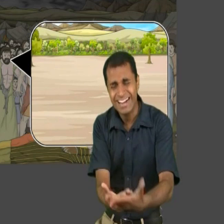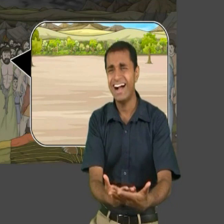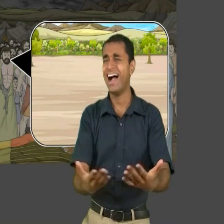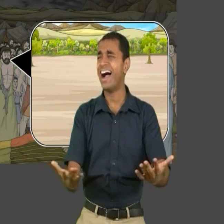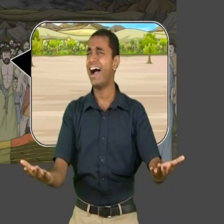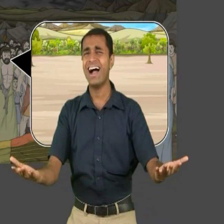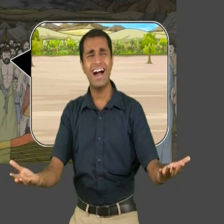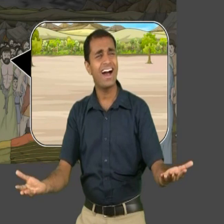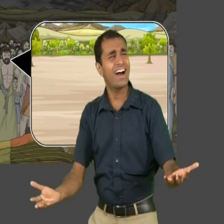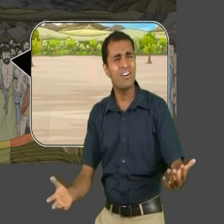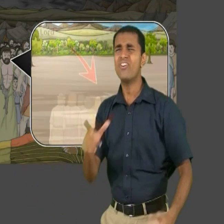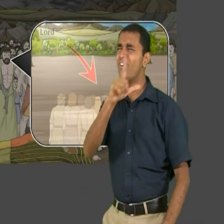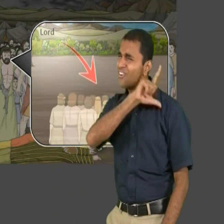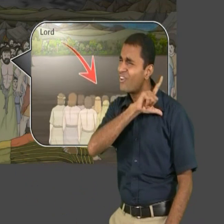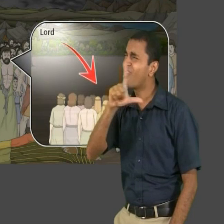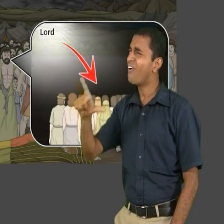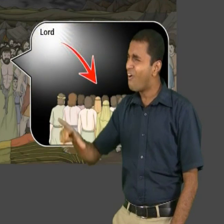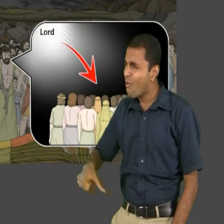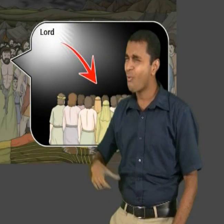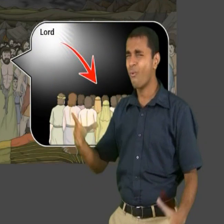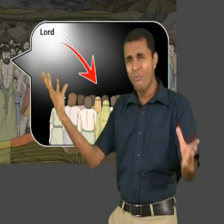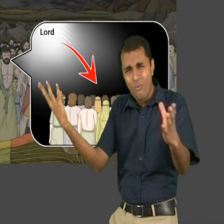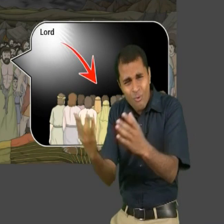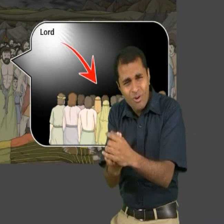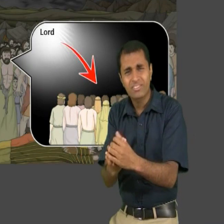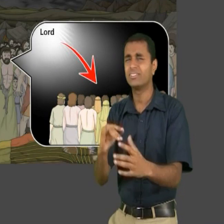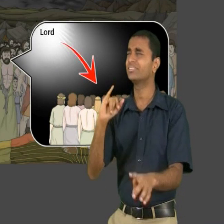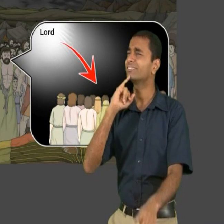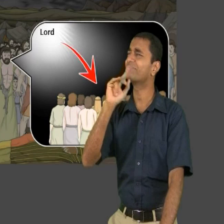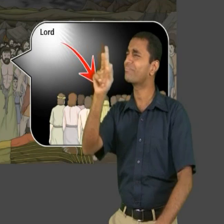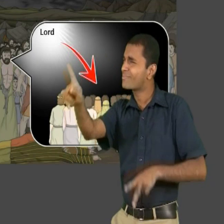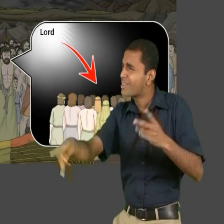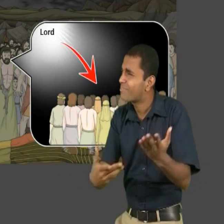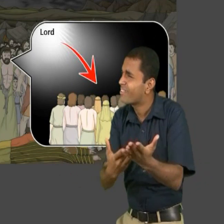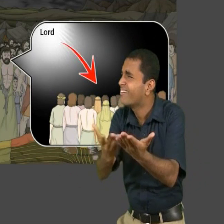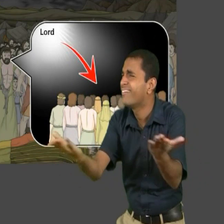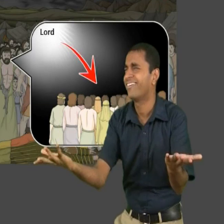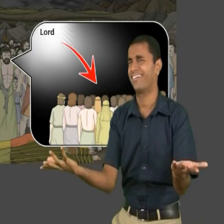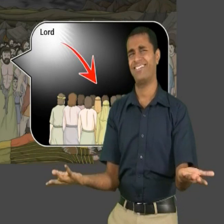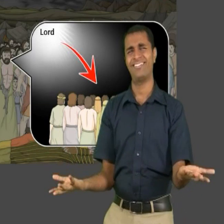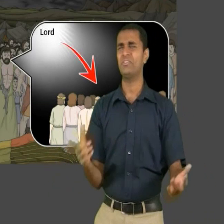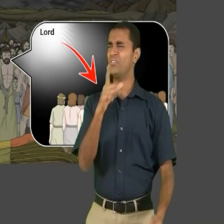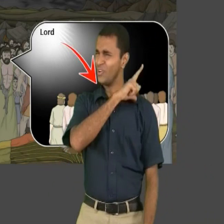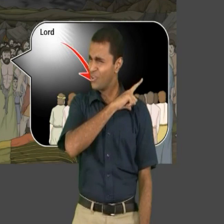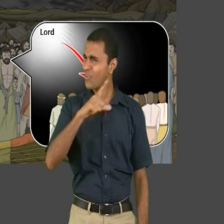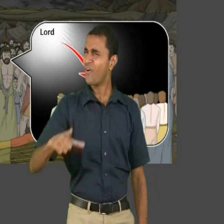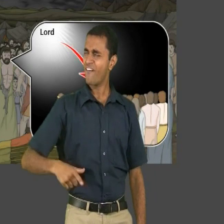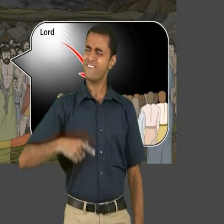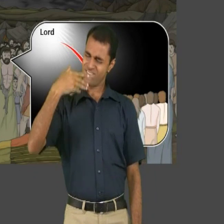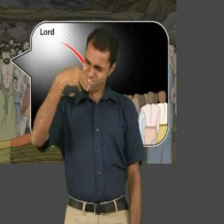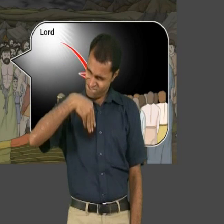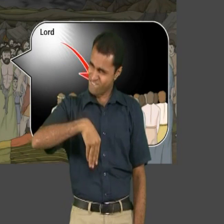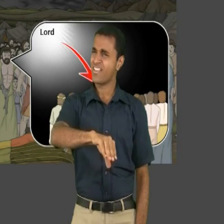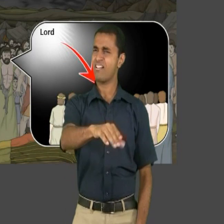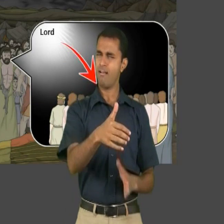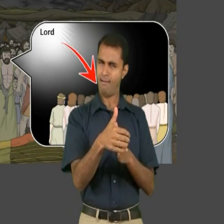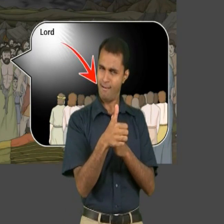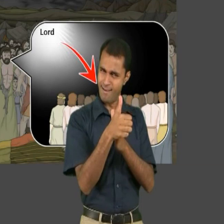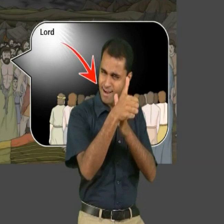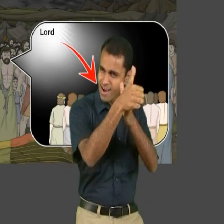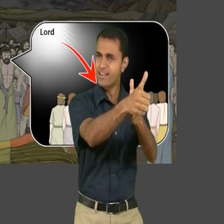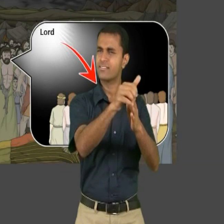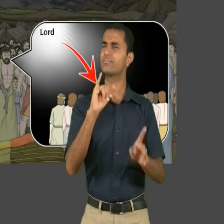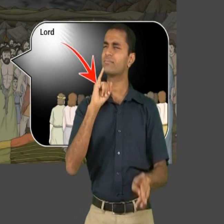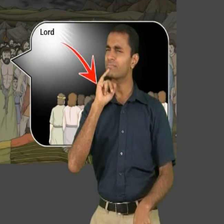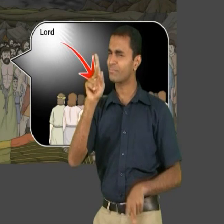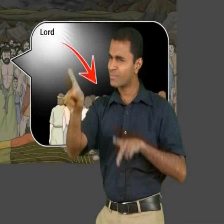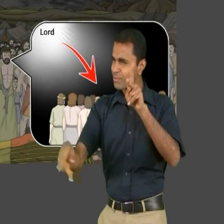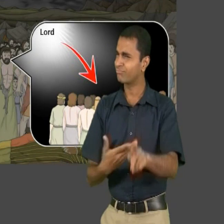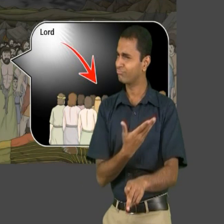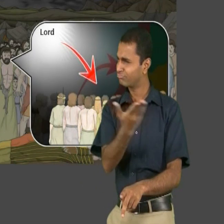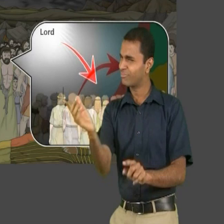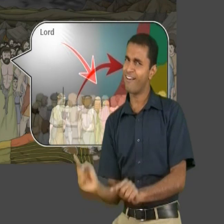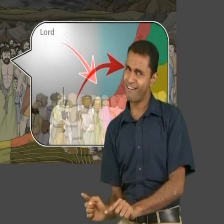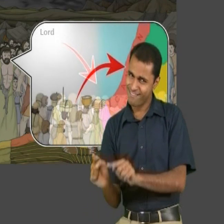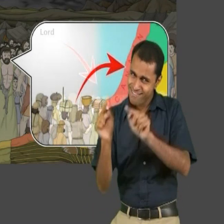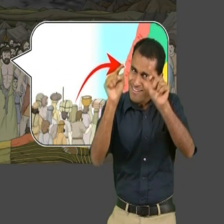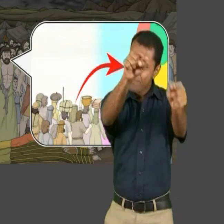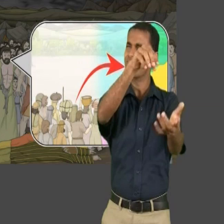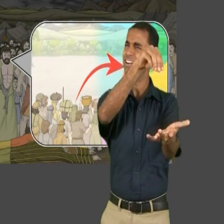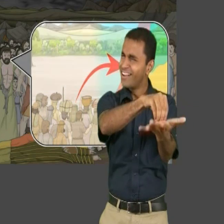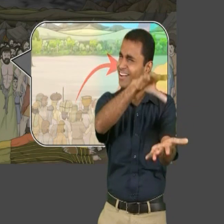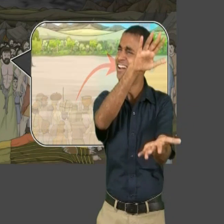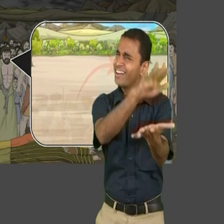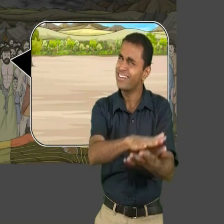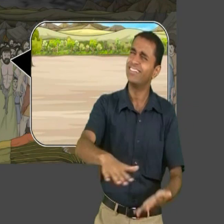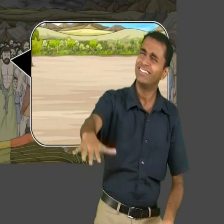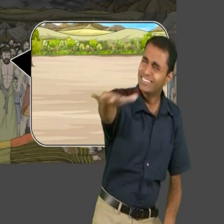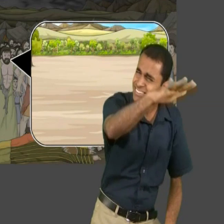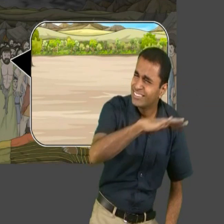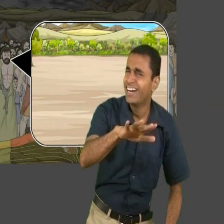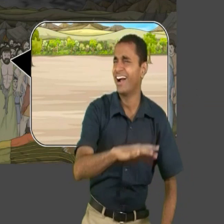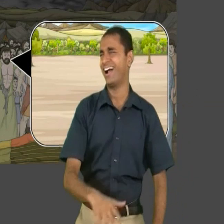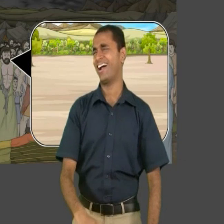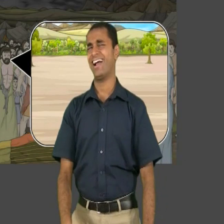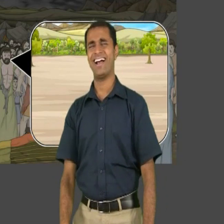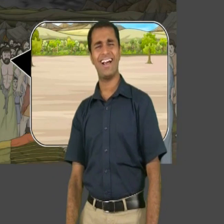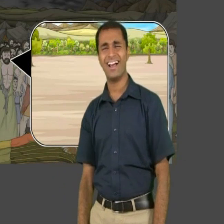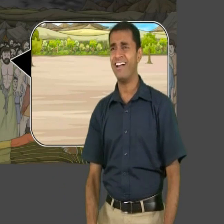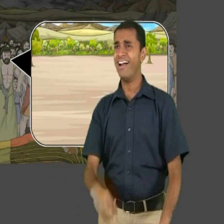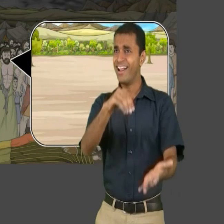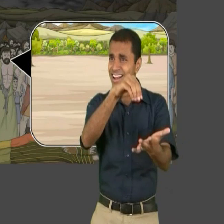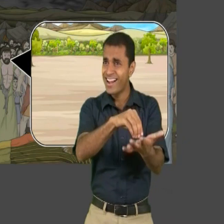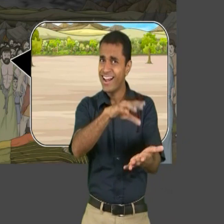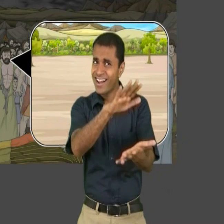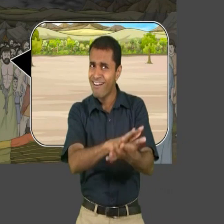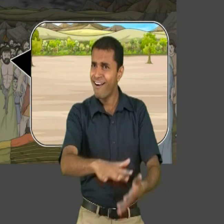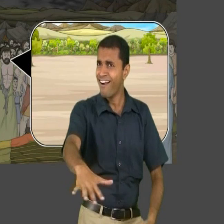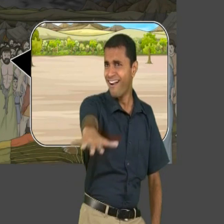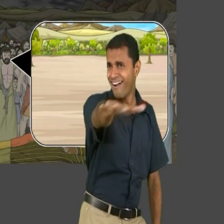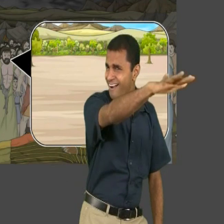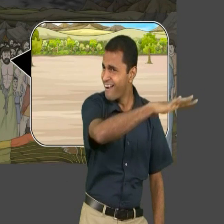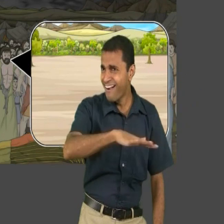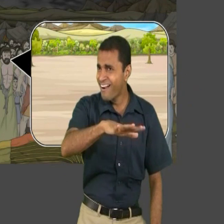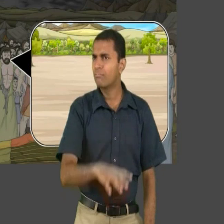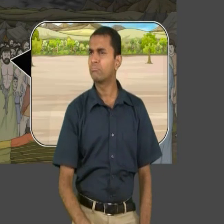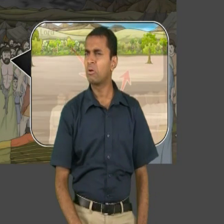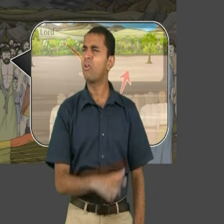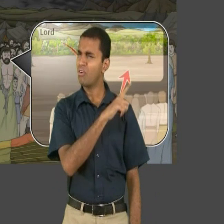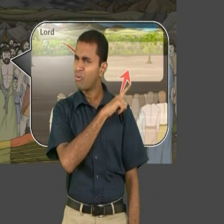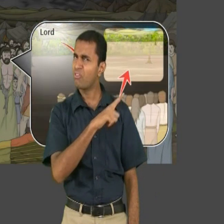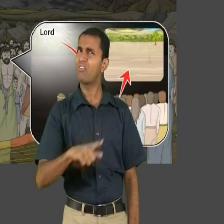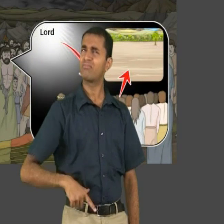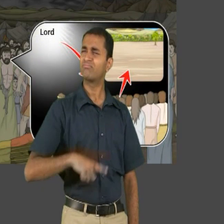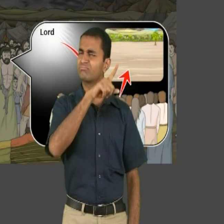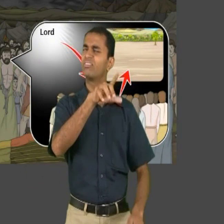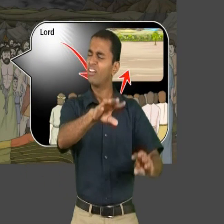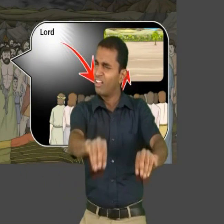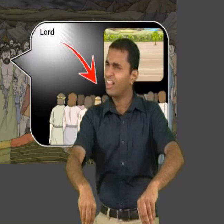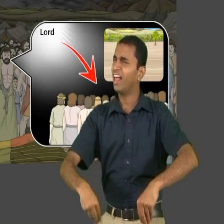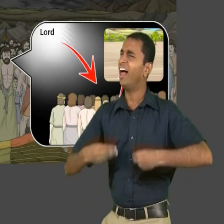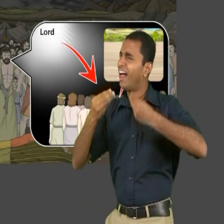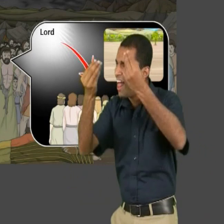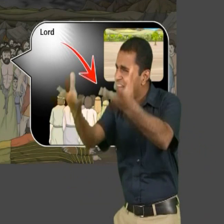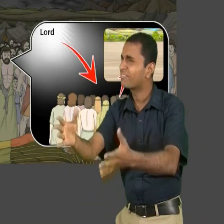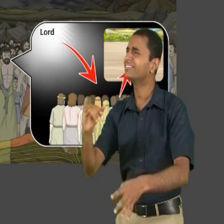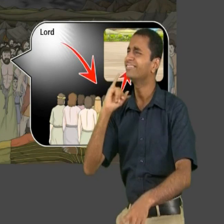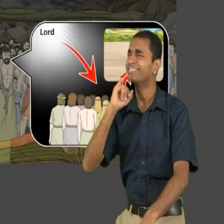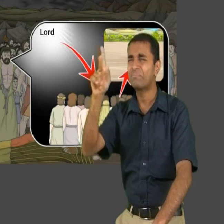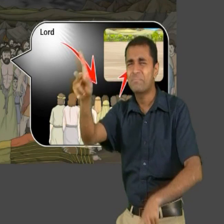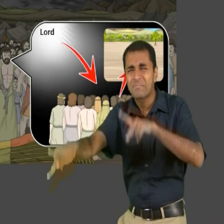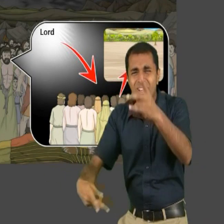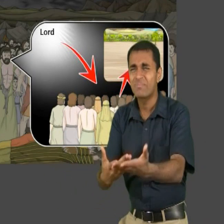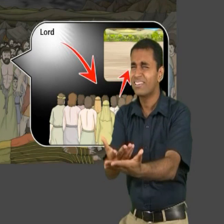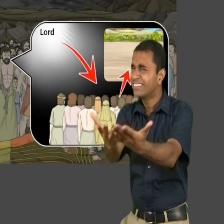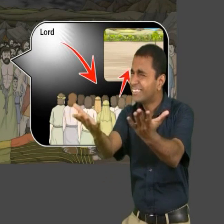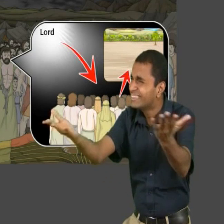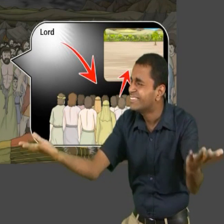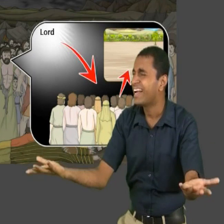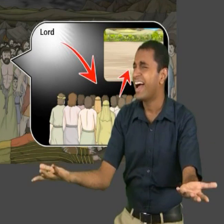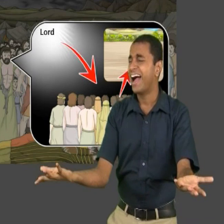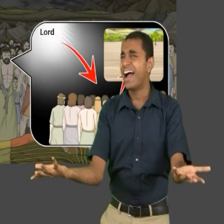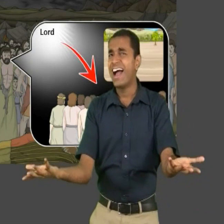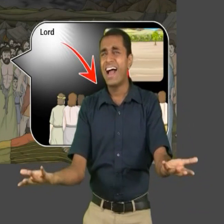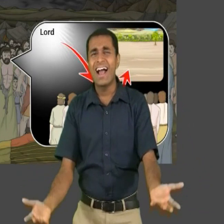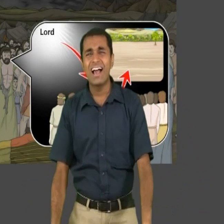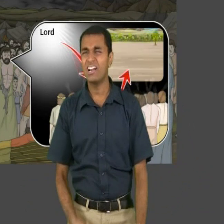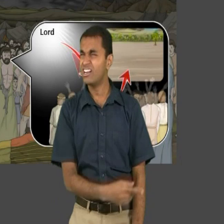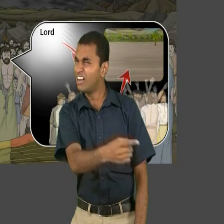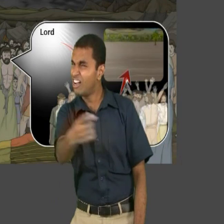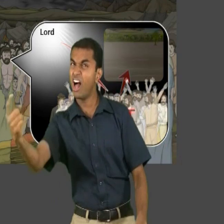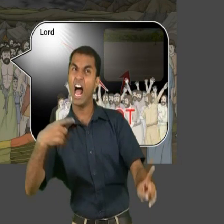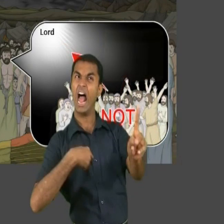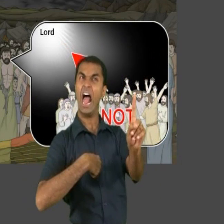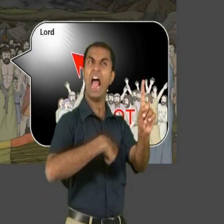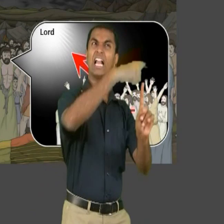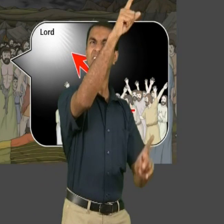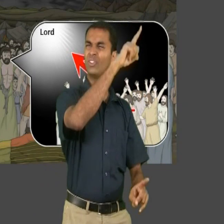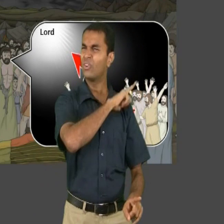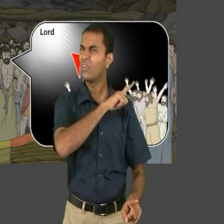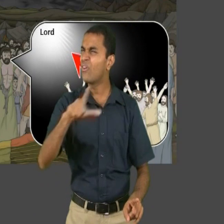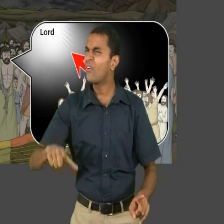If the LORD delights in us, He will bring us into this land, a land flowing with milk and honey, and He will give it to us.